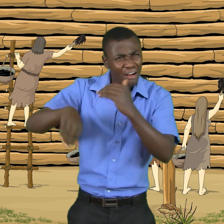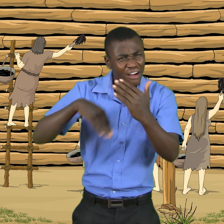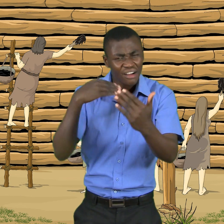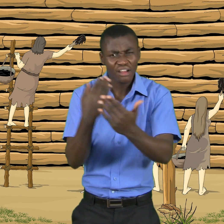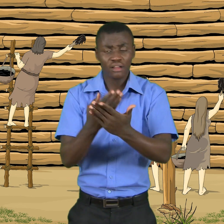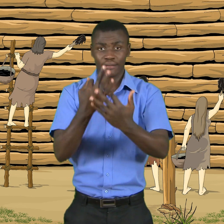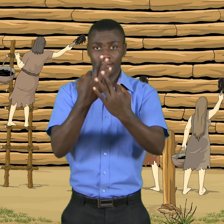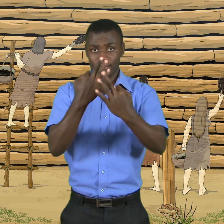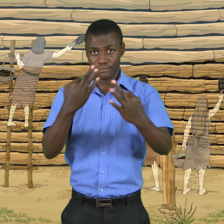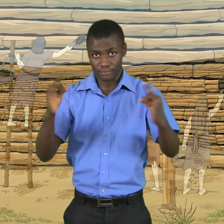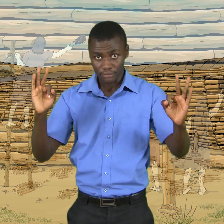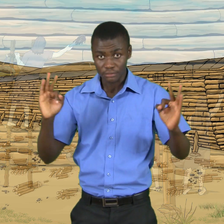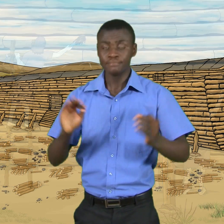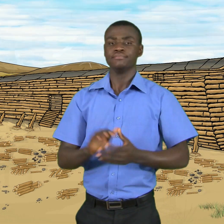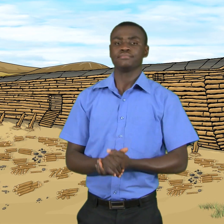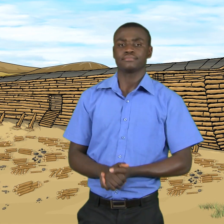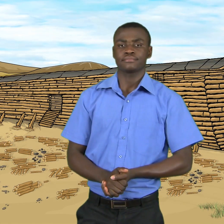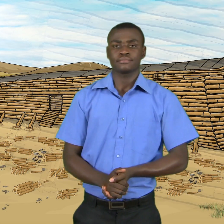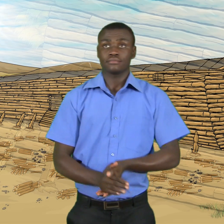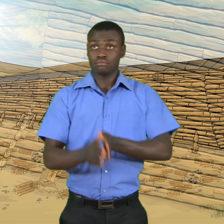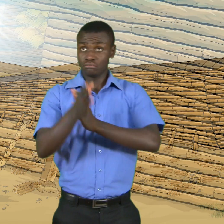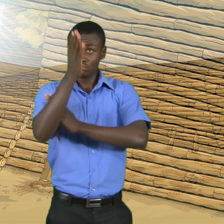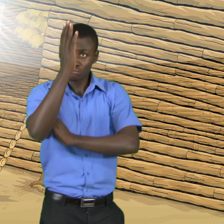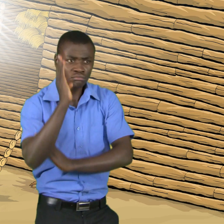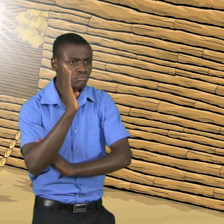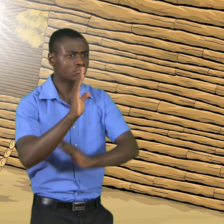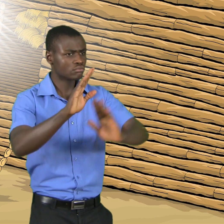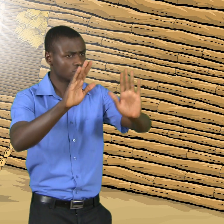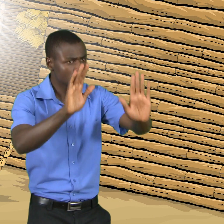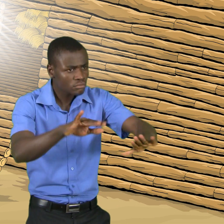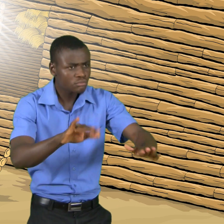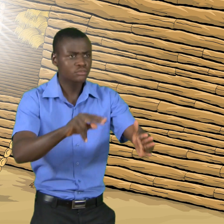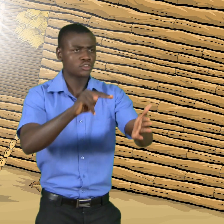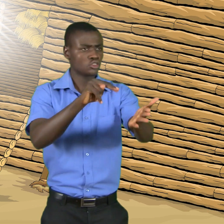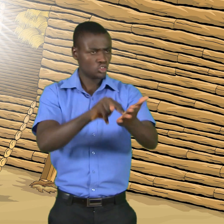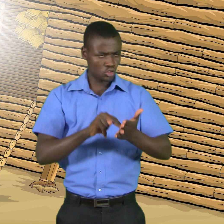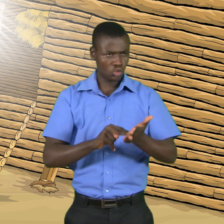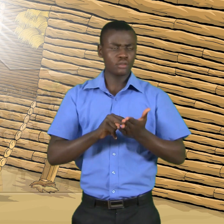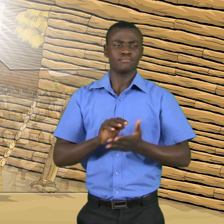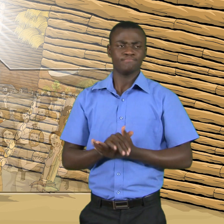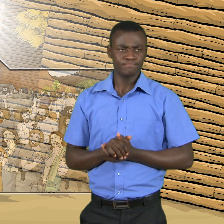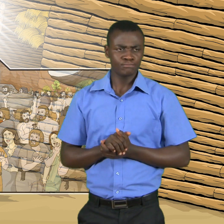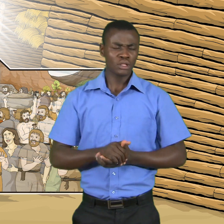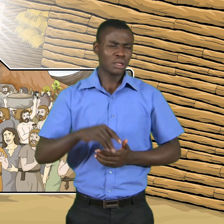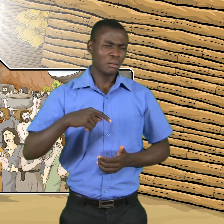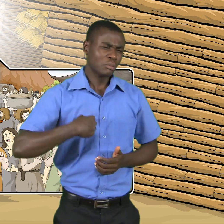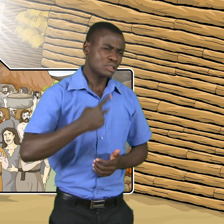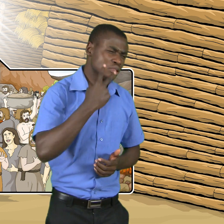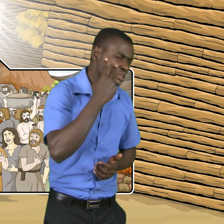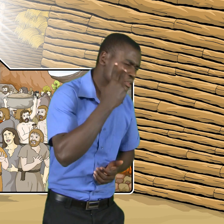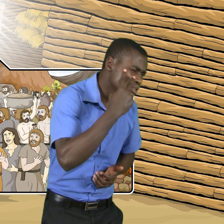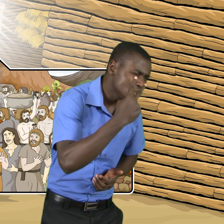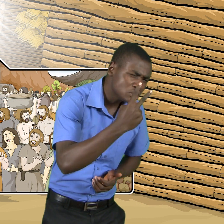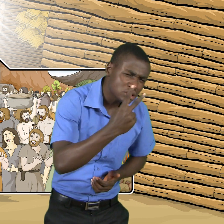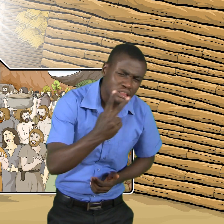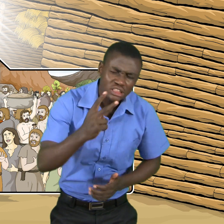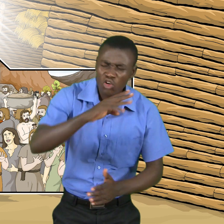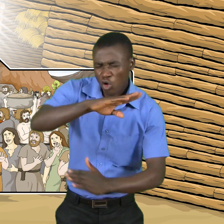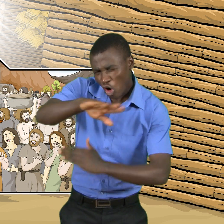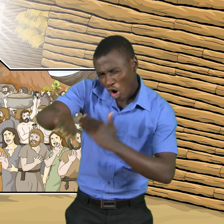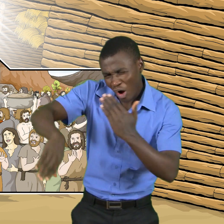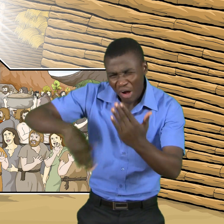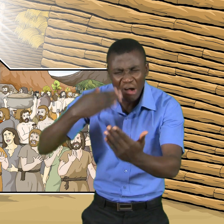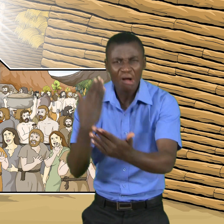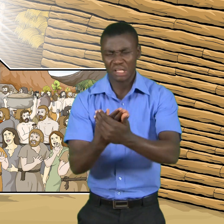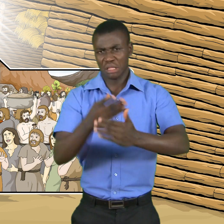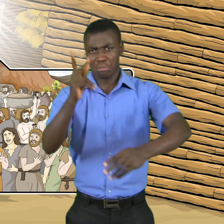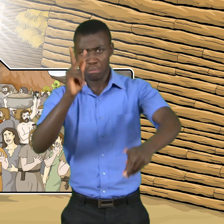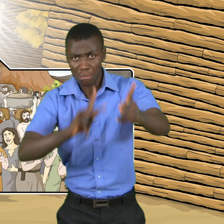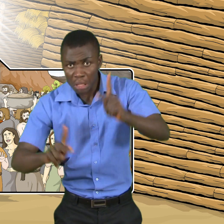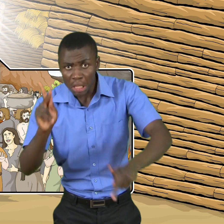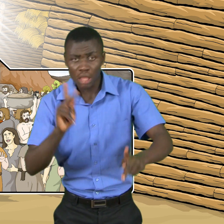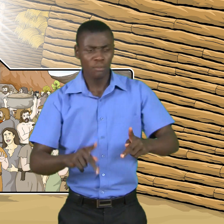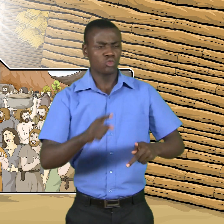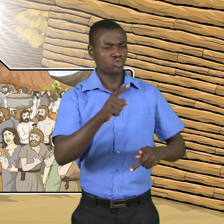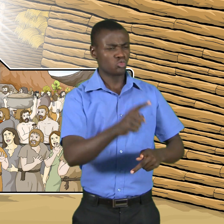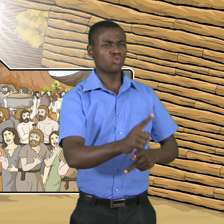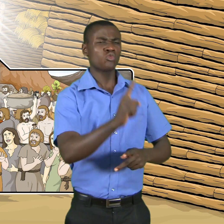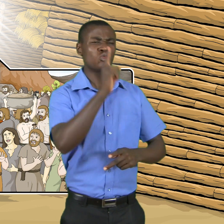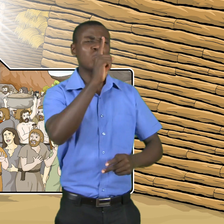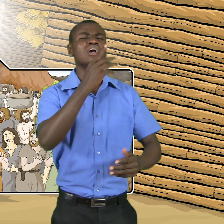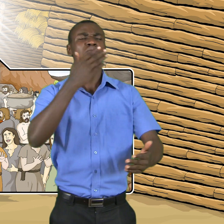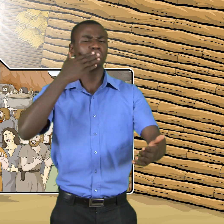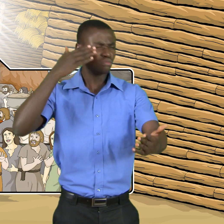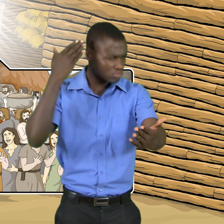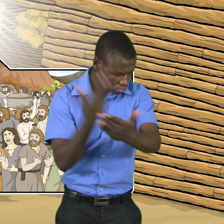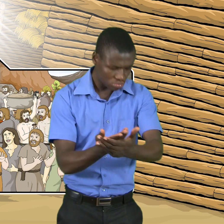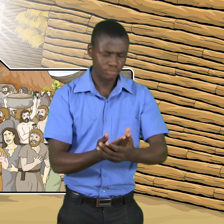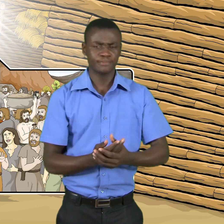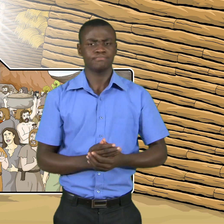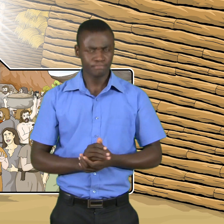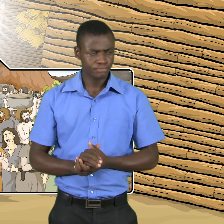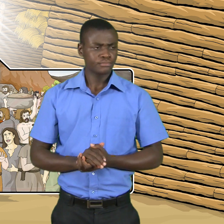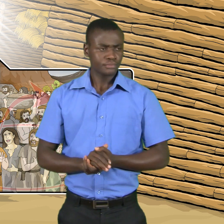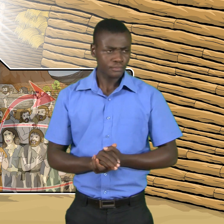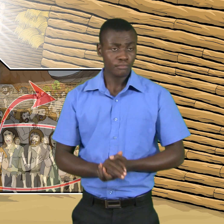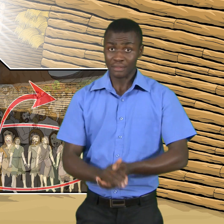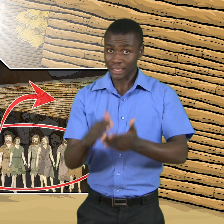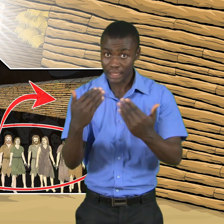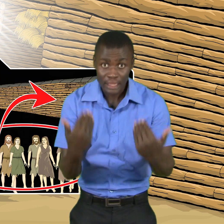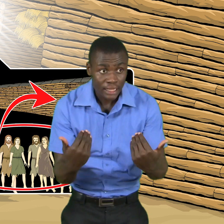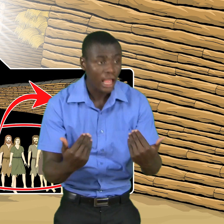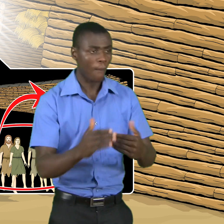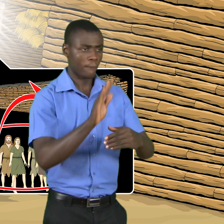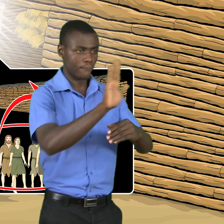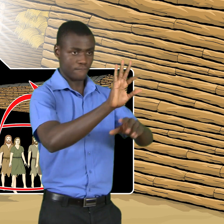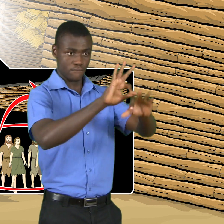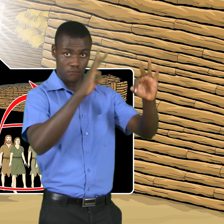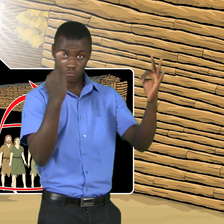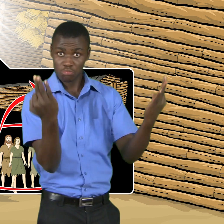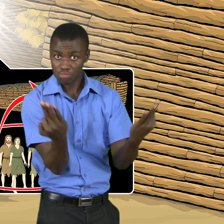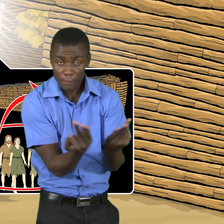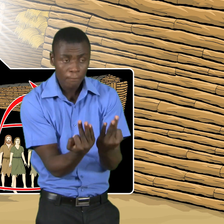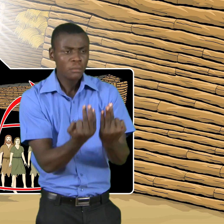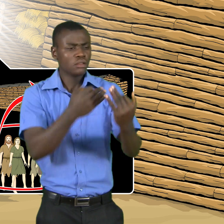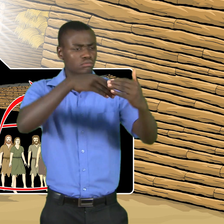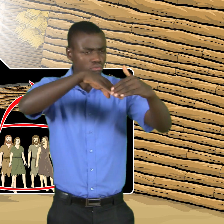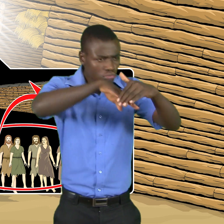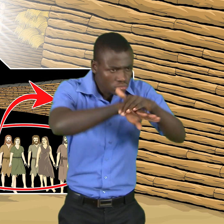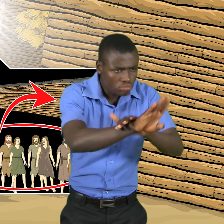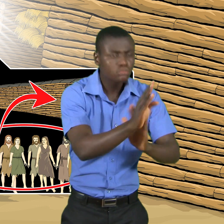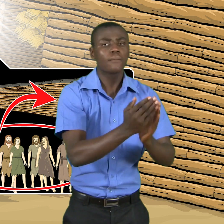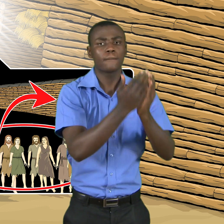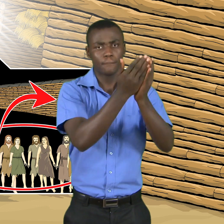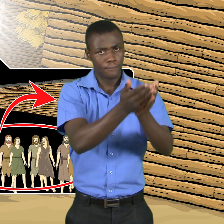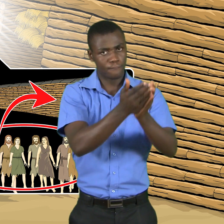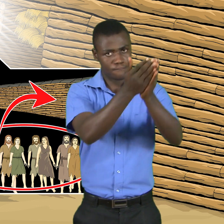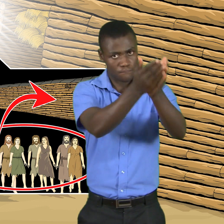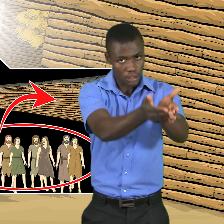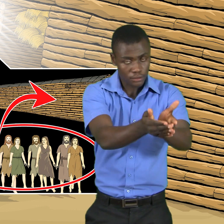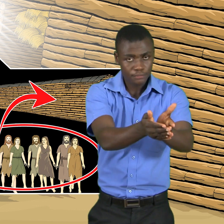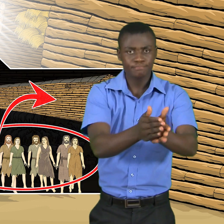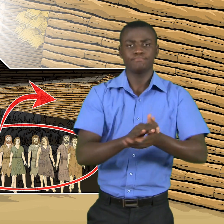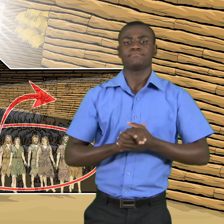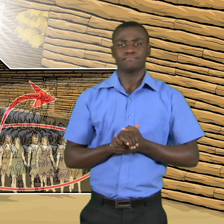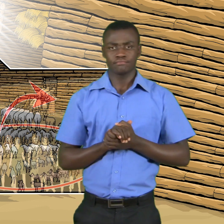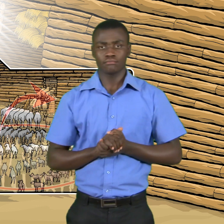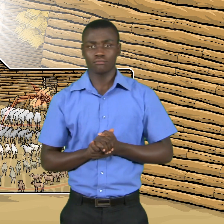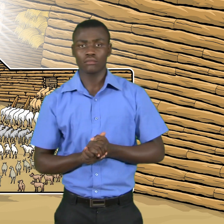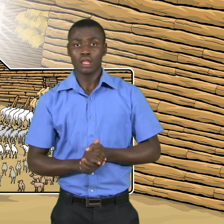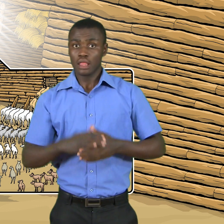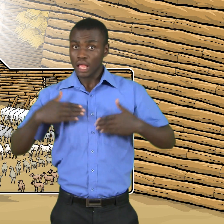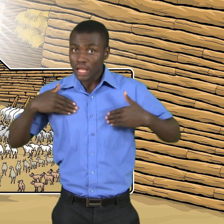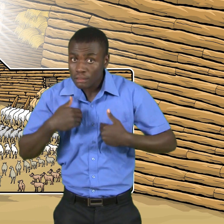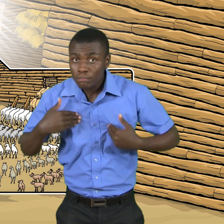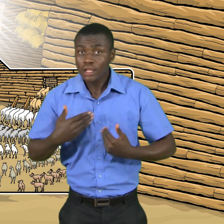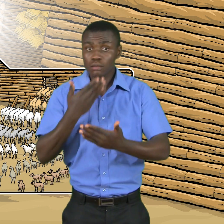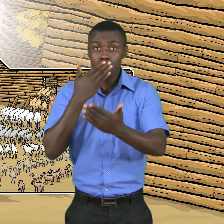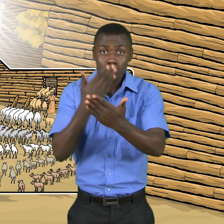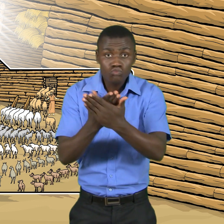Then the LORD said to Noah, “Go into the ark, you and all your family, because I have found you righteous in this generation.